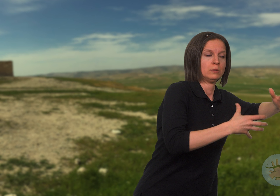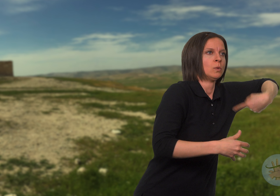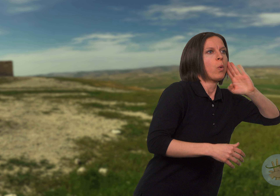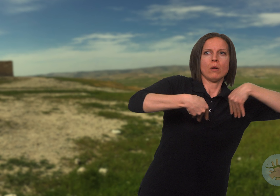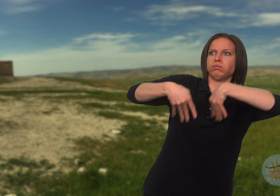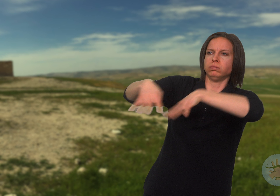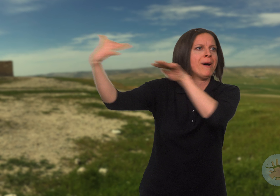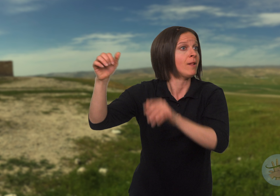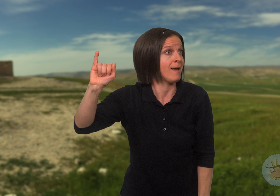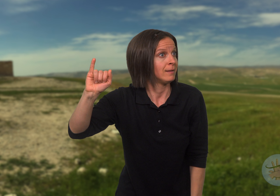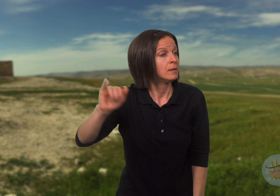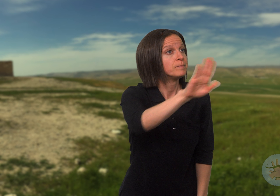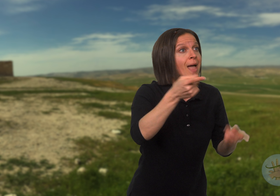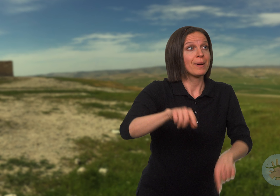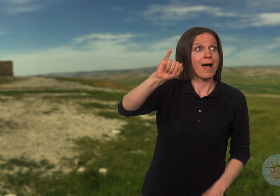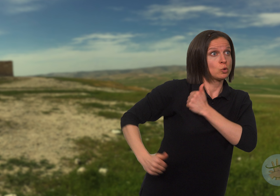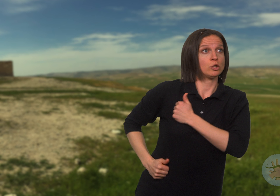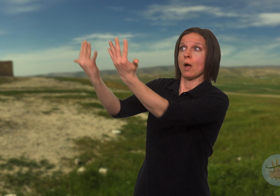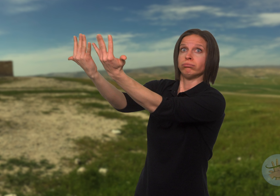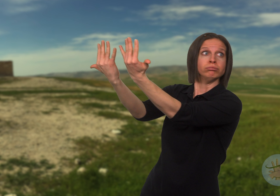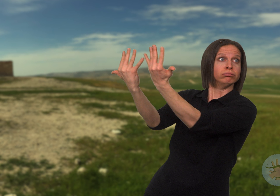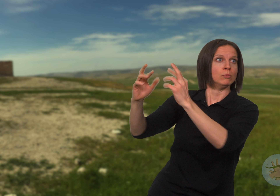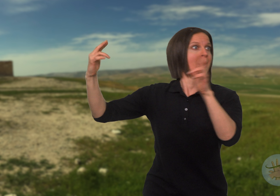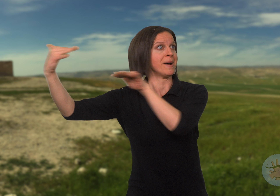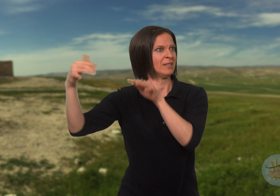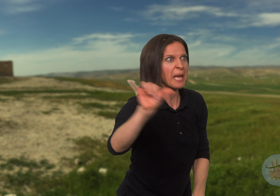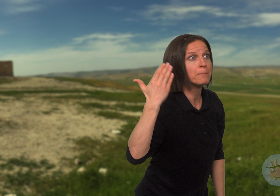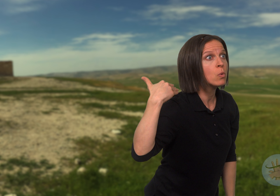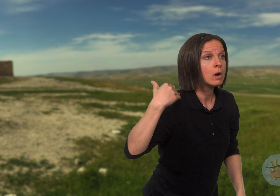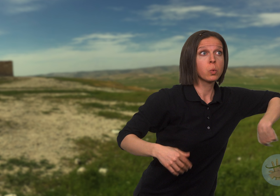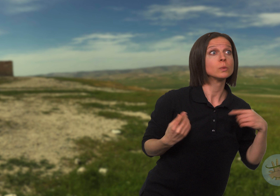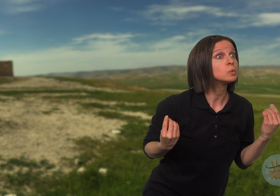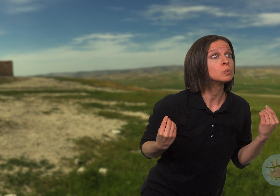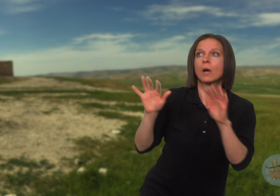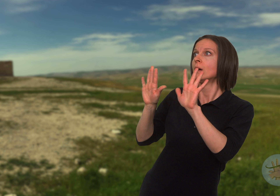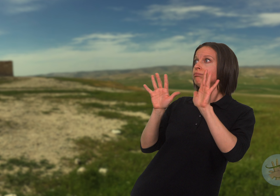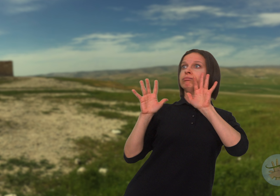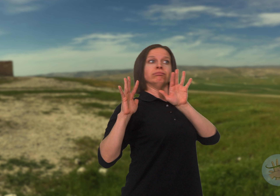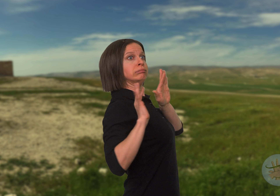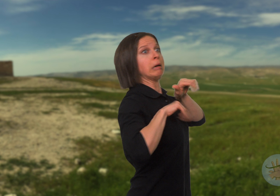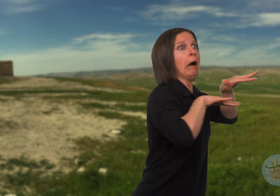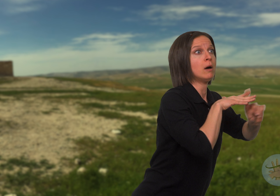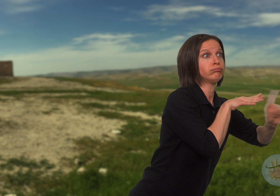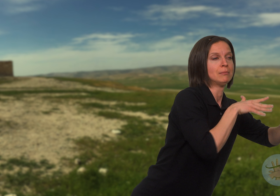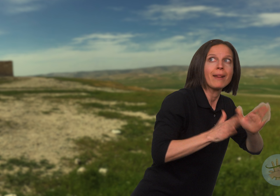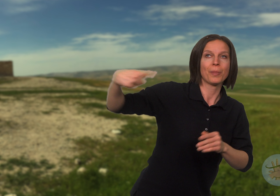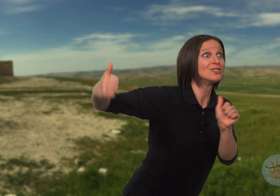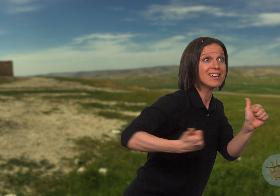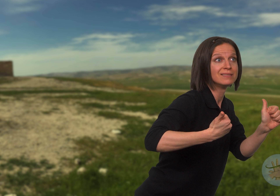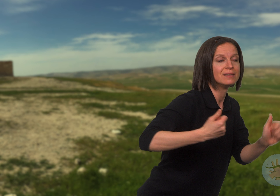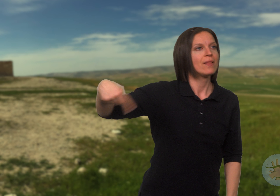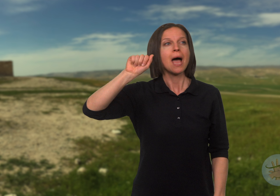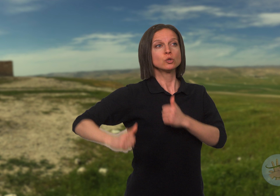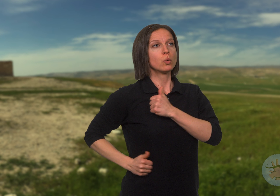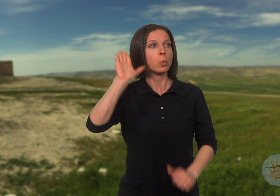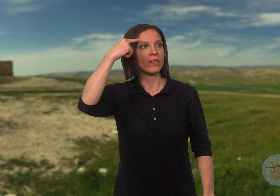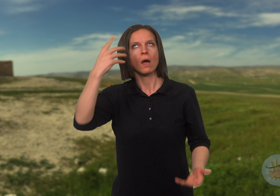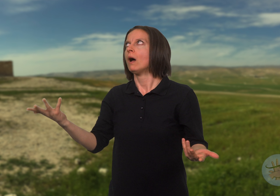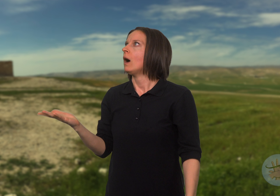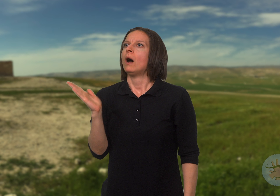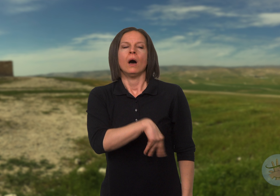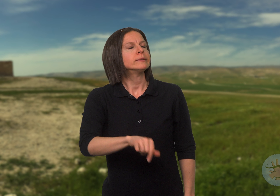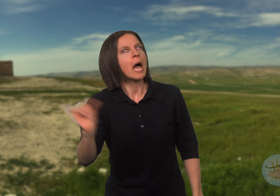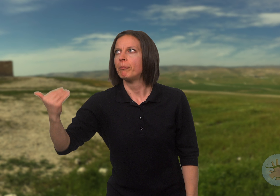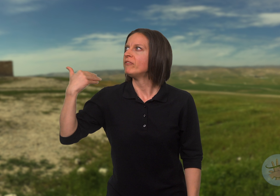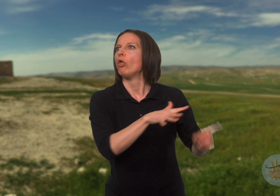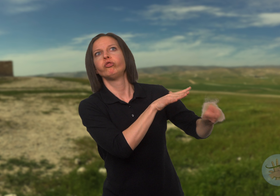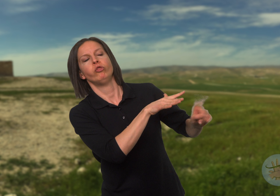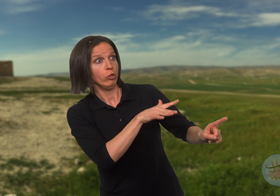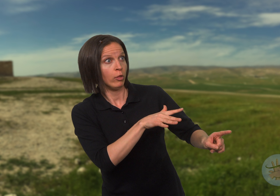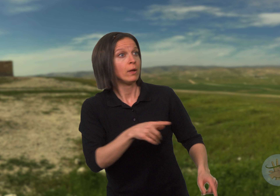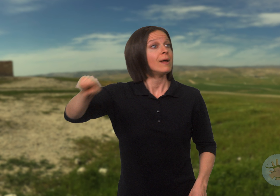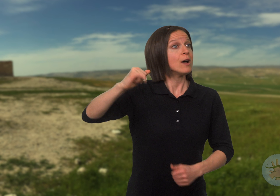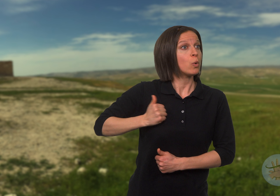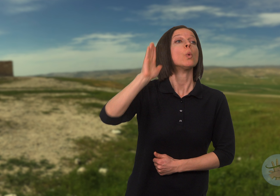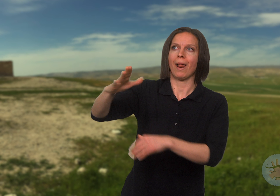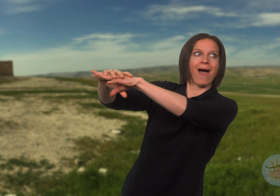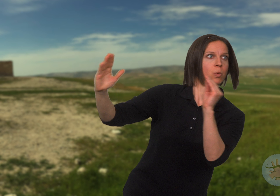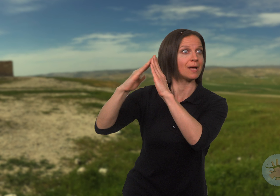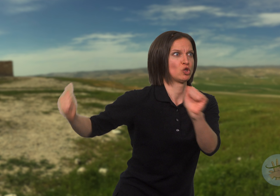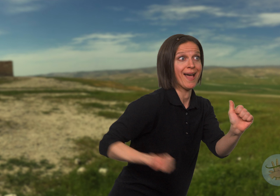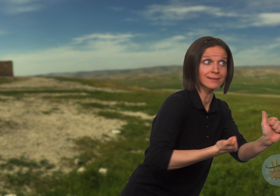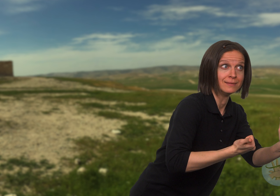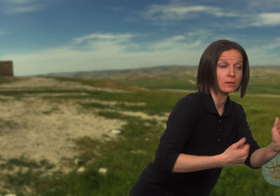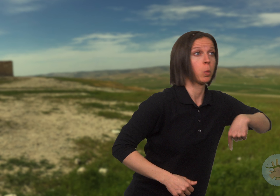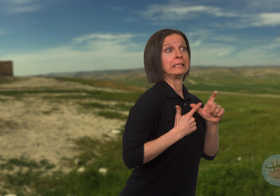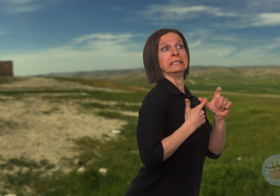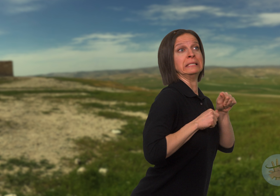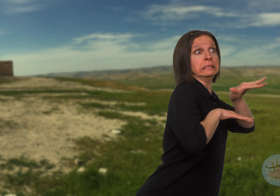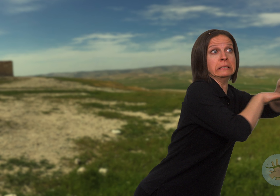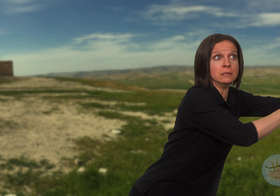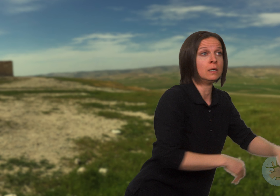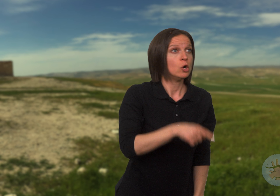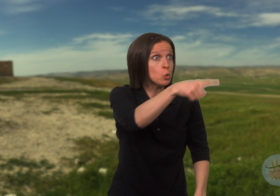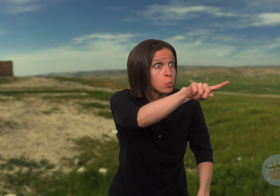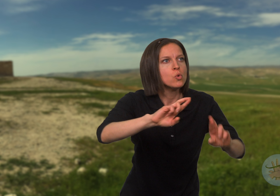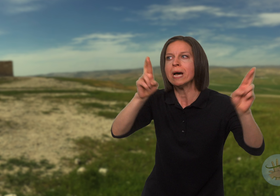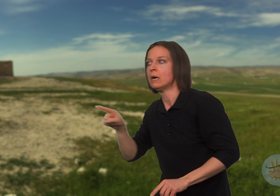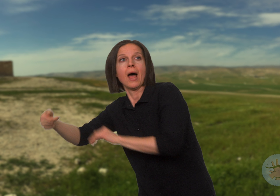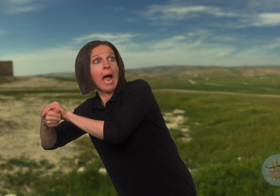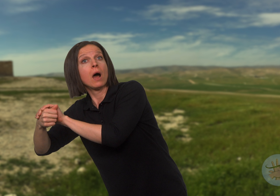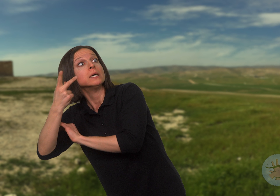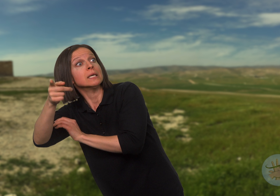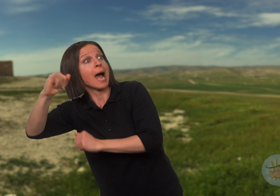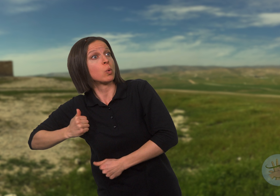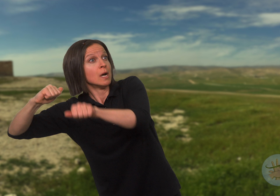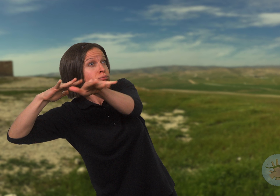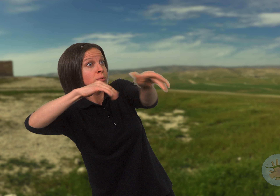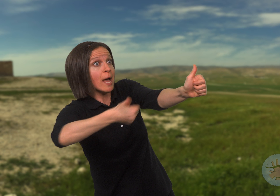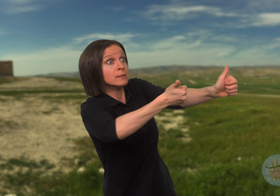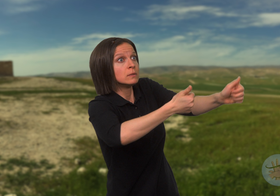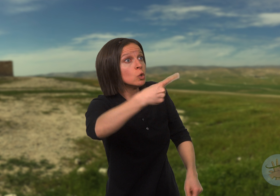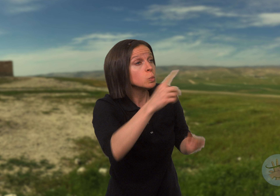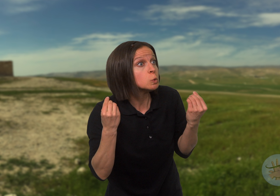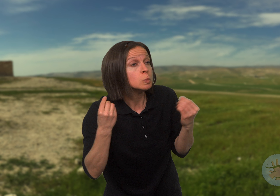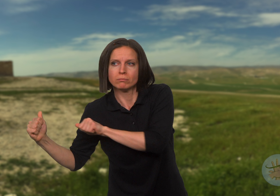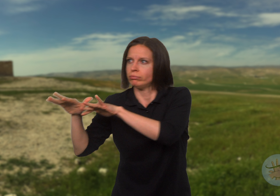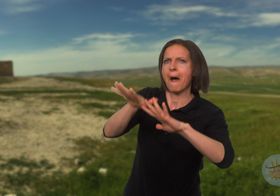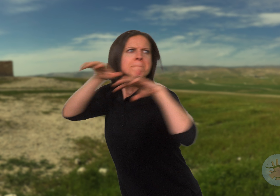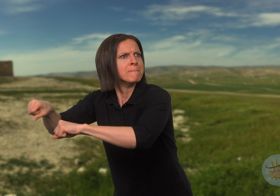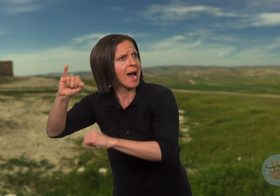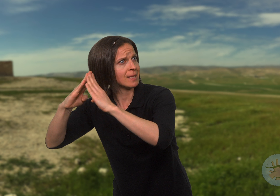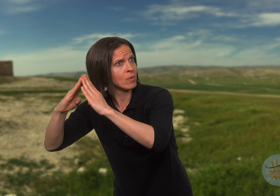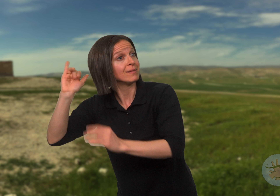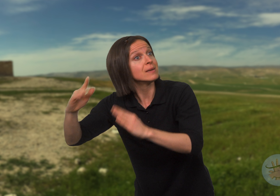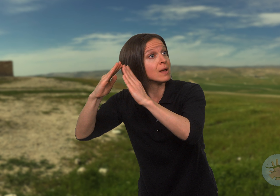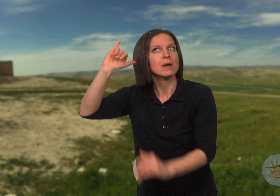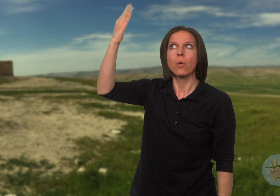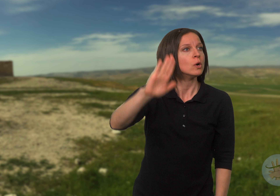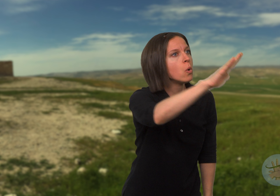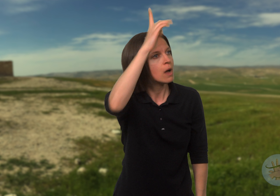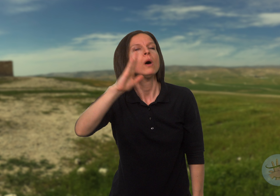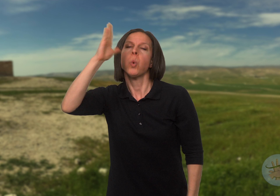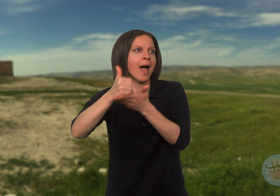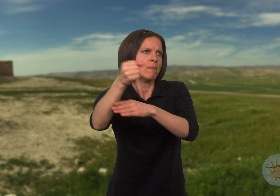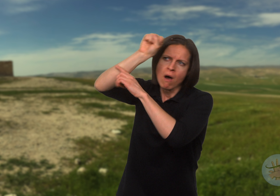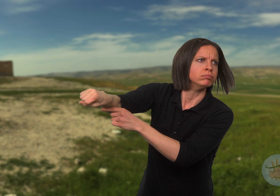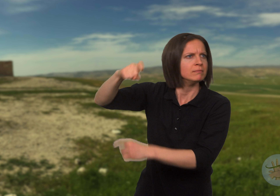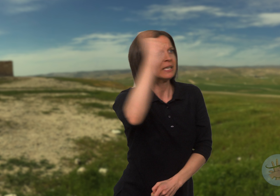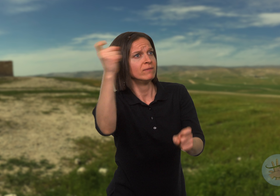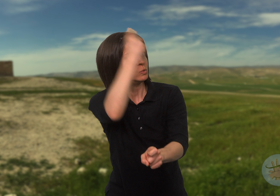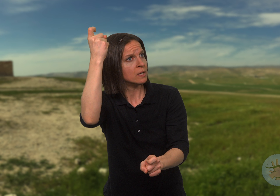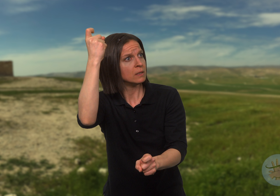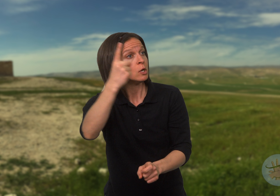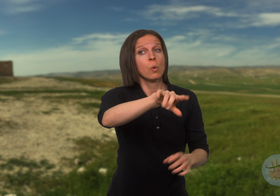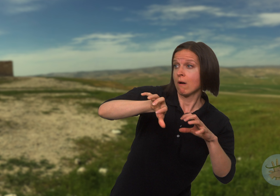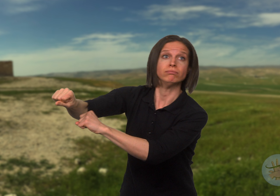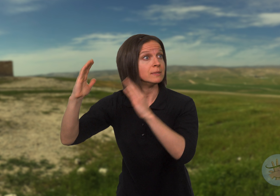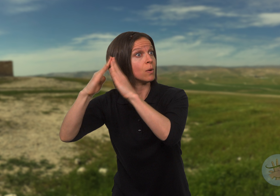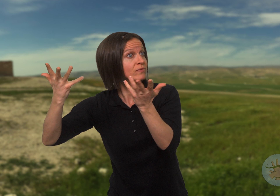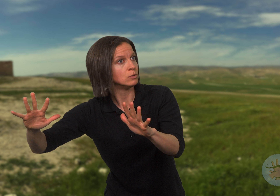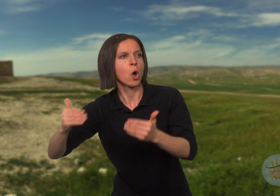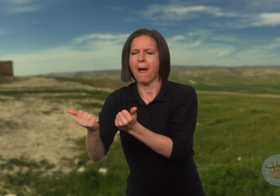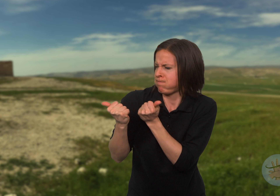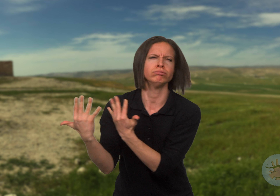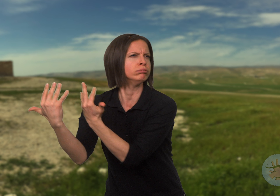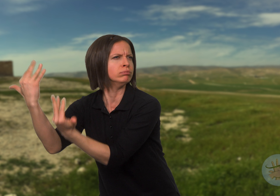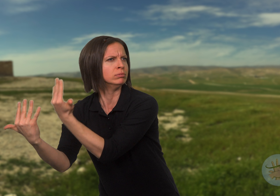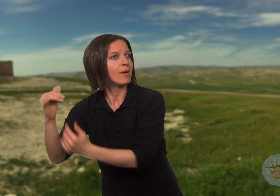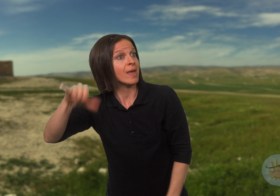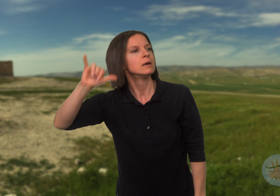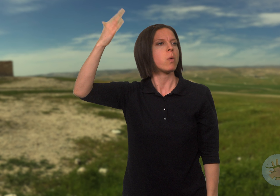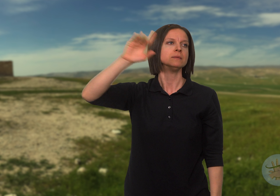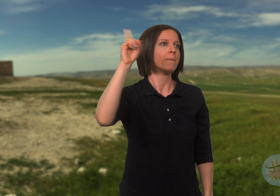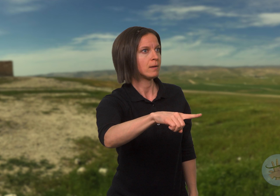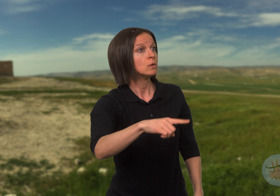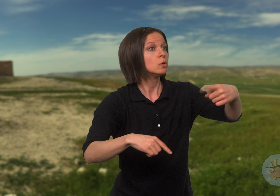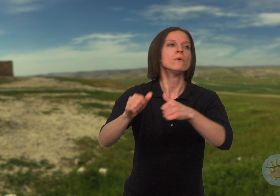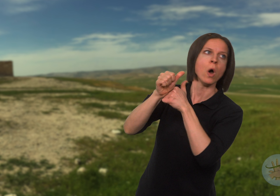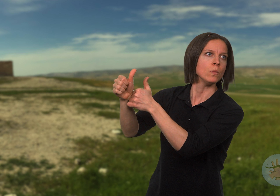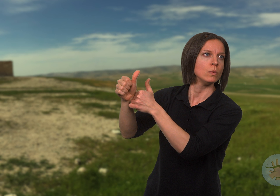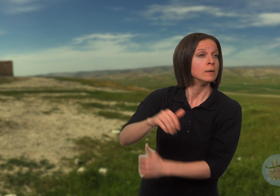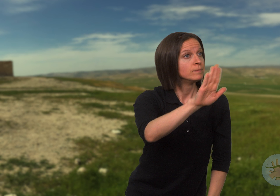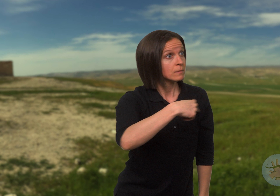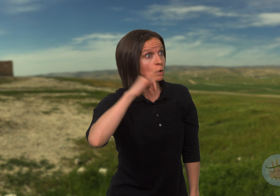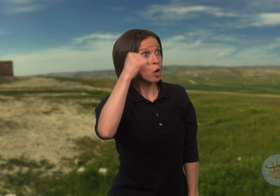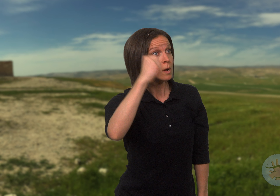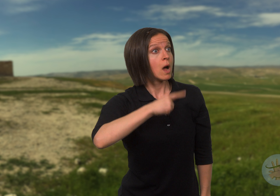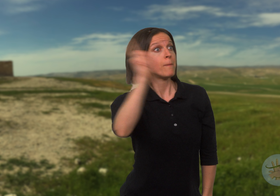When they come out against us as they did the first time, we will flee from them. They will pursue us until we have drawn them away from the city, for they will say, ‘The Israelites are running away from us as they did before.’ So as we flee from them, you are to rise from the ambush and seize the city, for the LORD your God will deliver it into your hand.